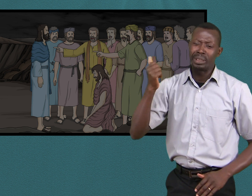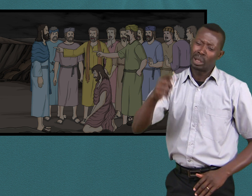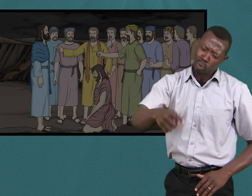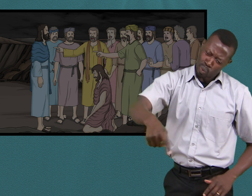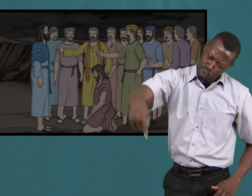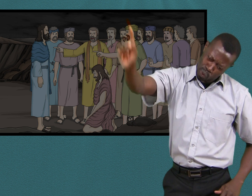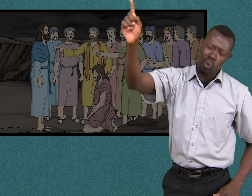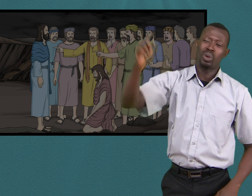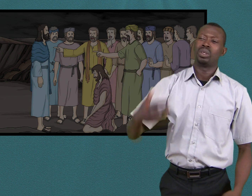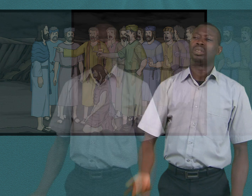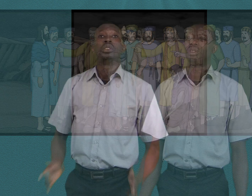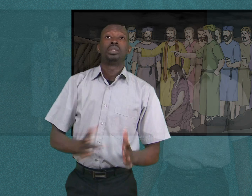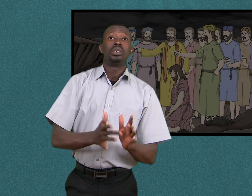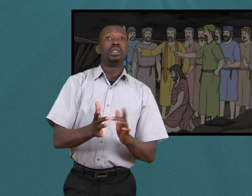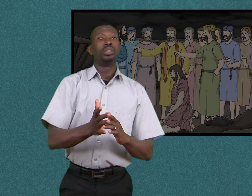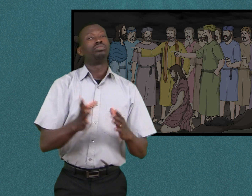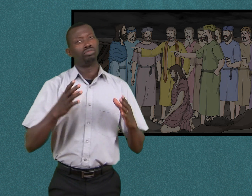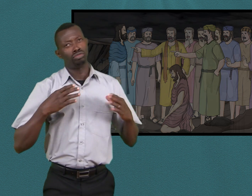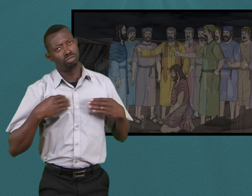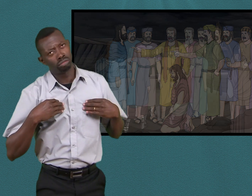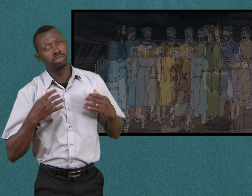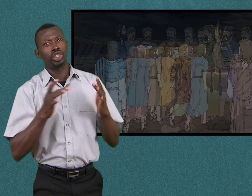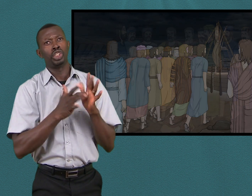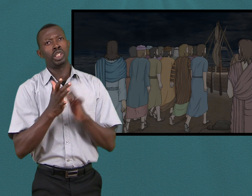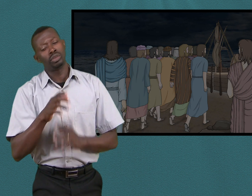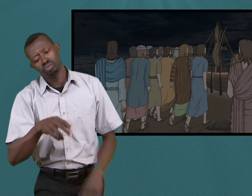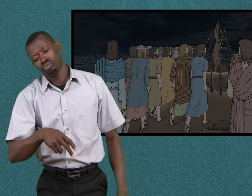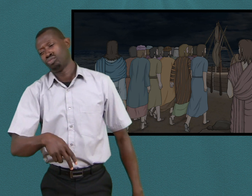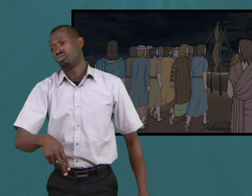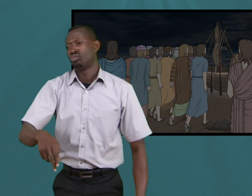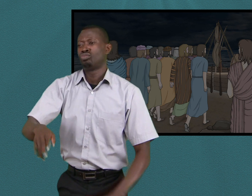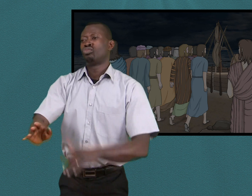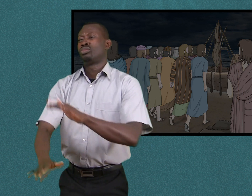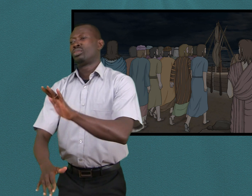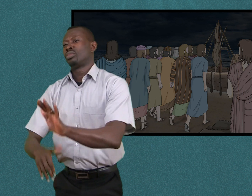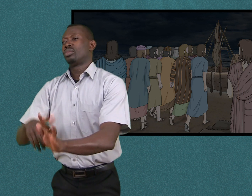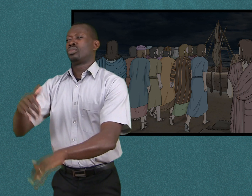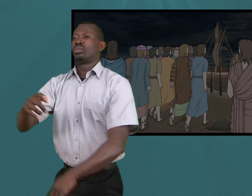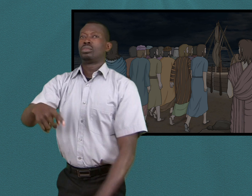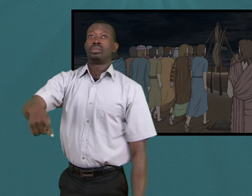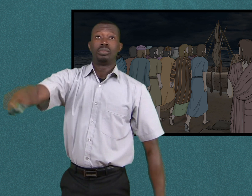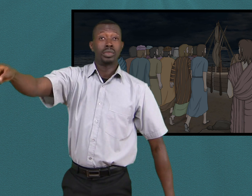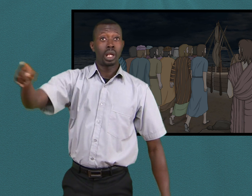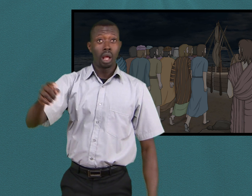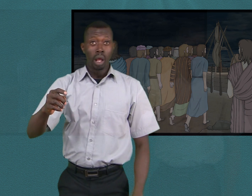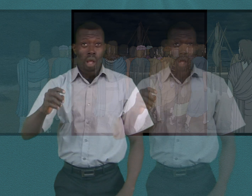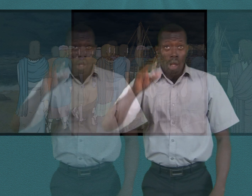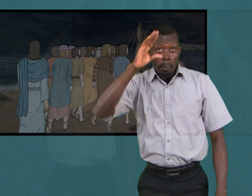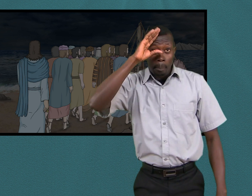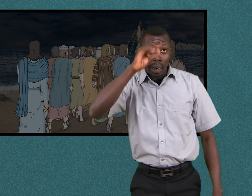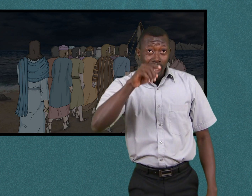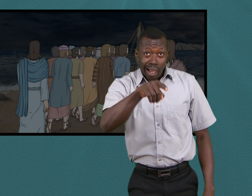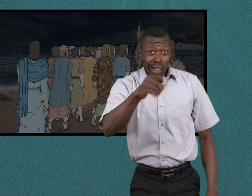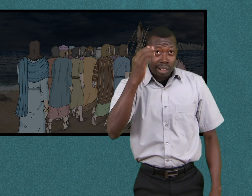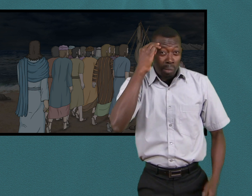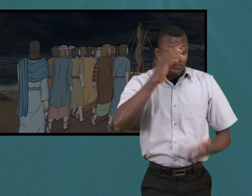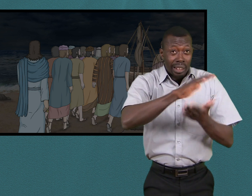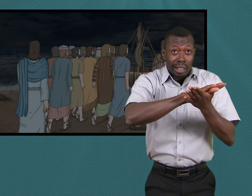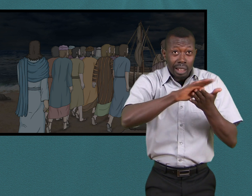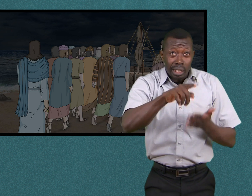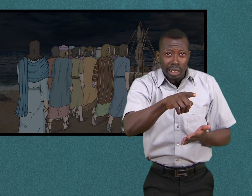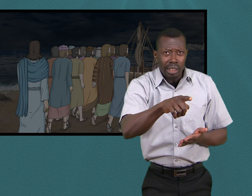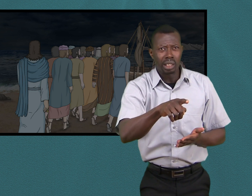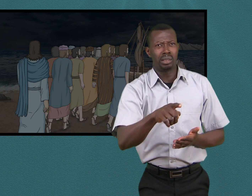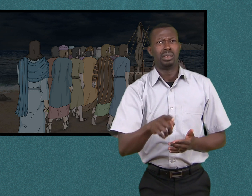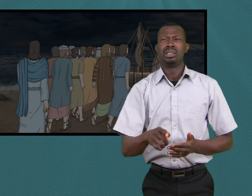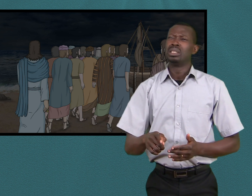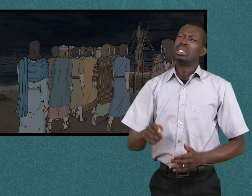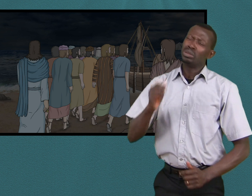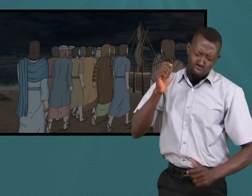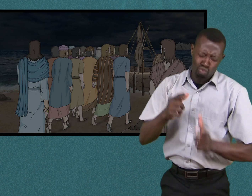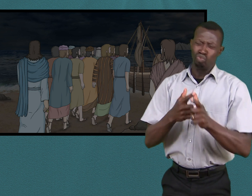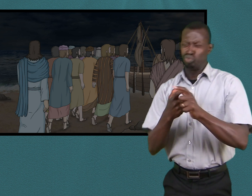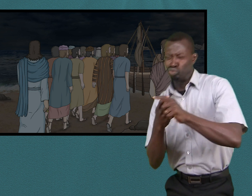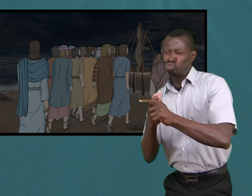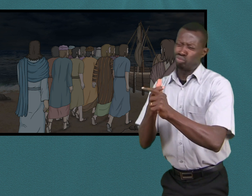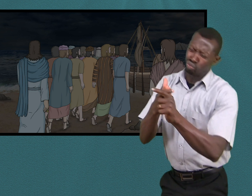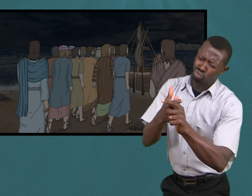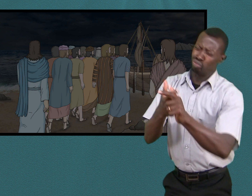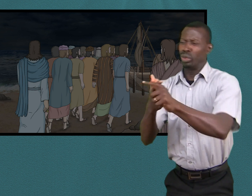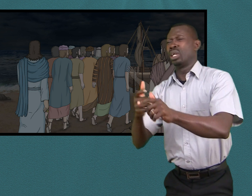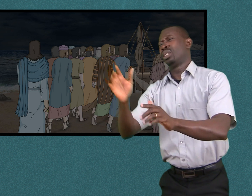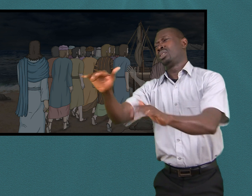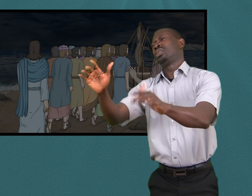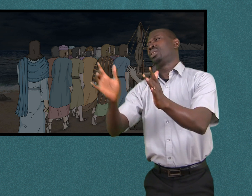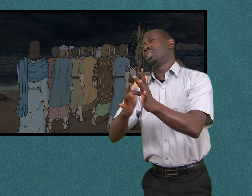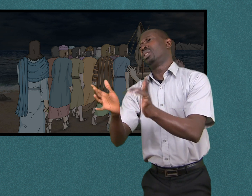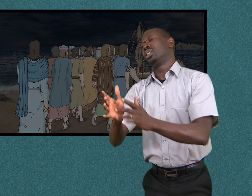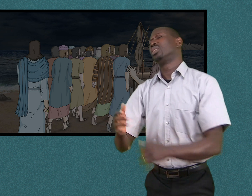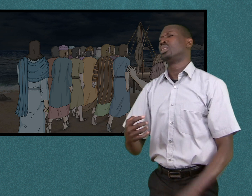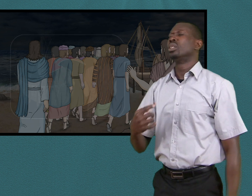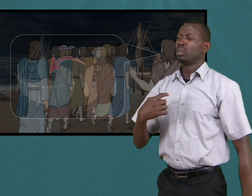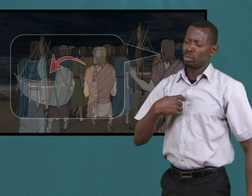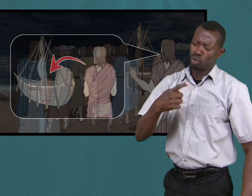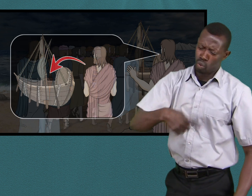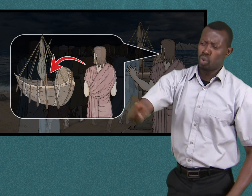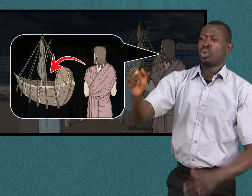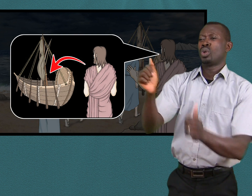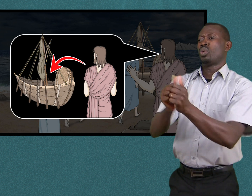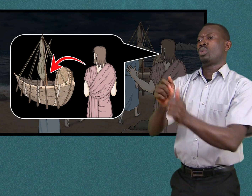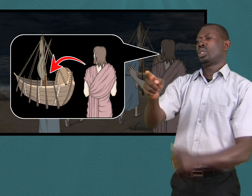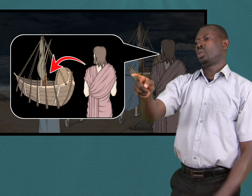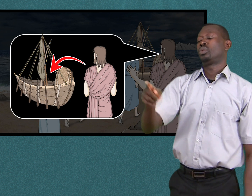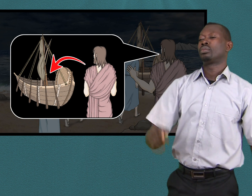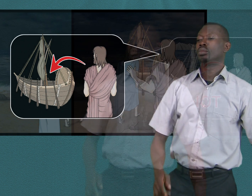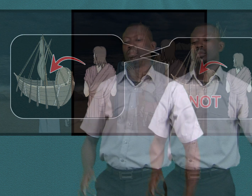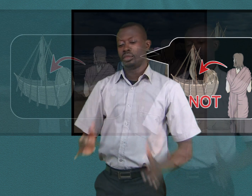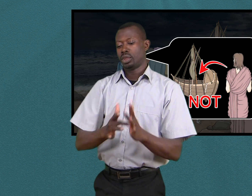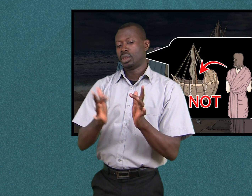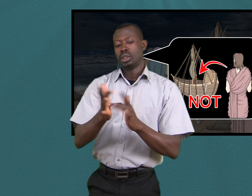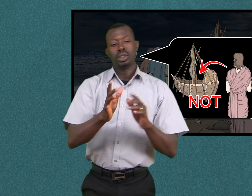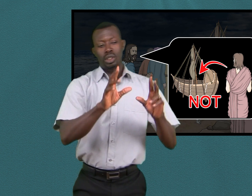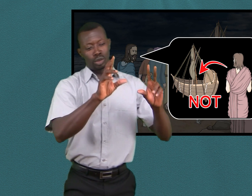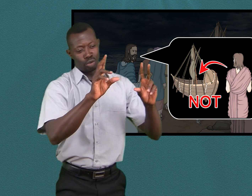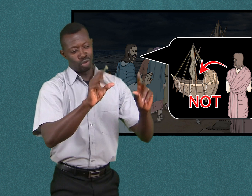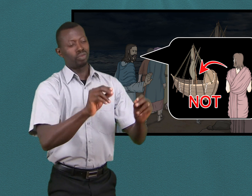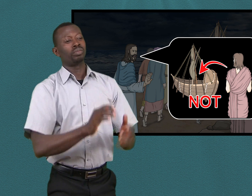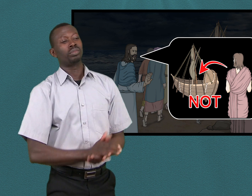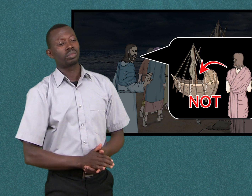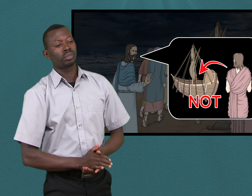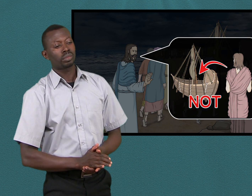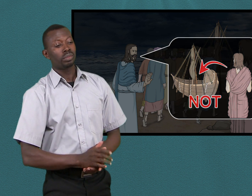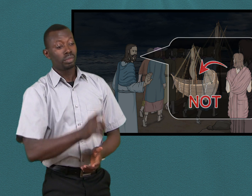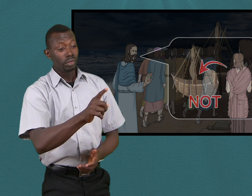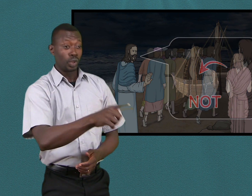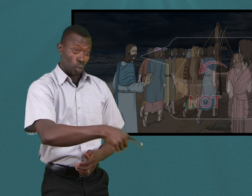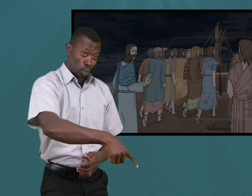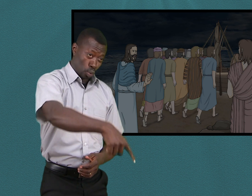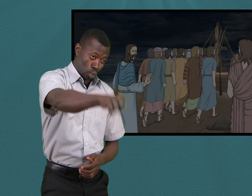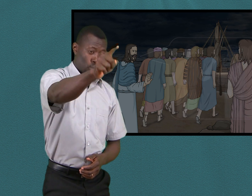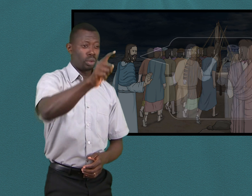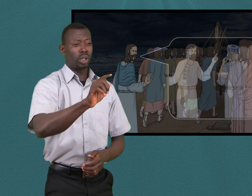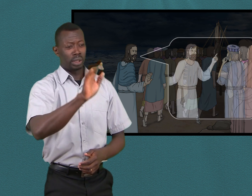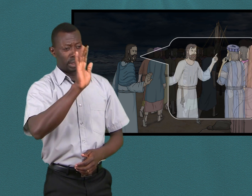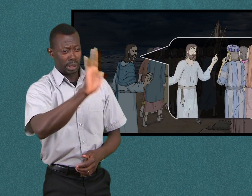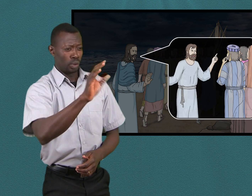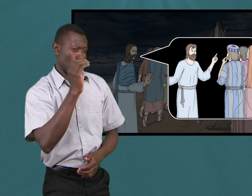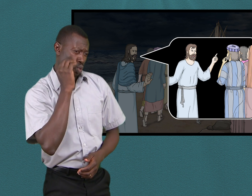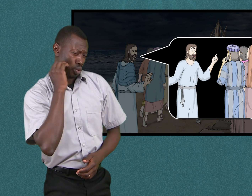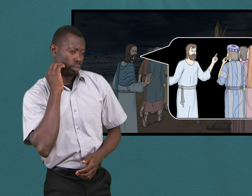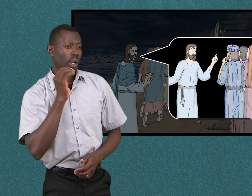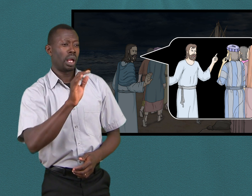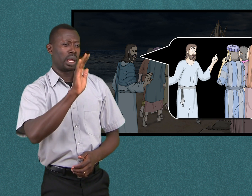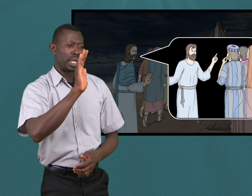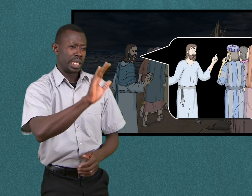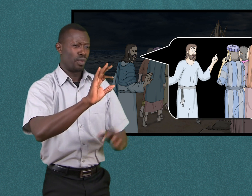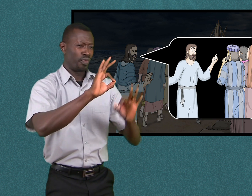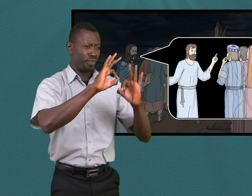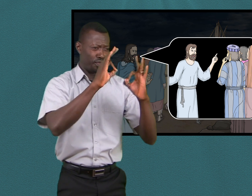As He was getting into the boat, the man who had been possessed by the demons begged to go with Him. But Jesus would not allow him.